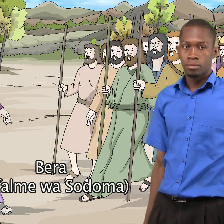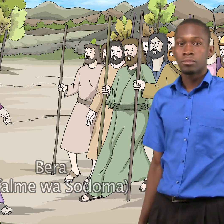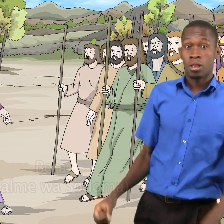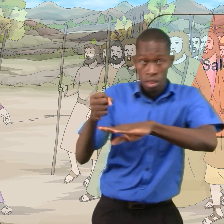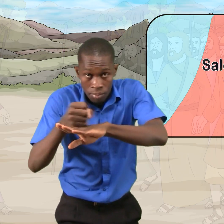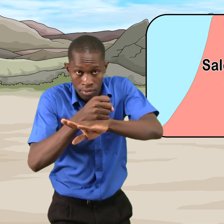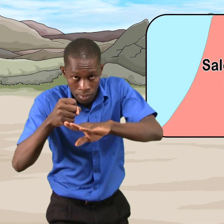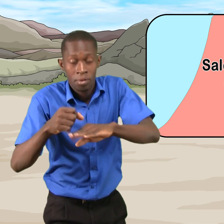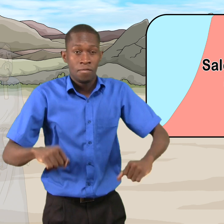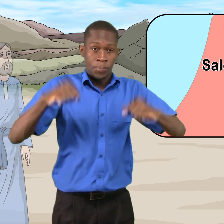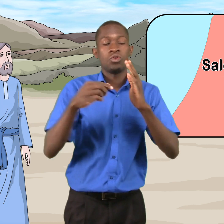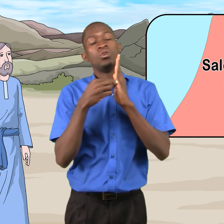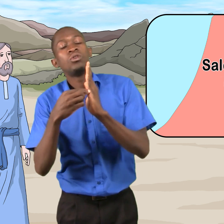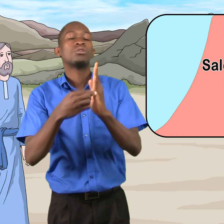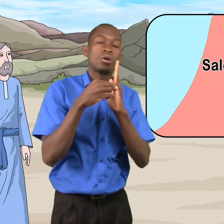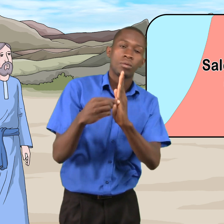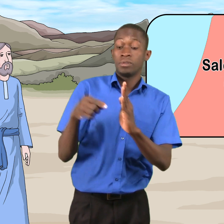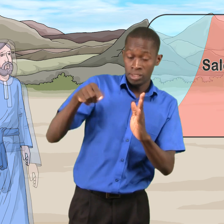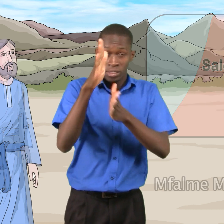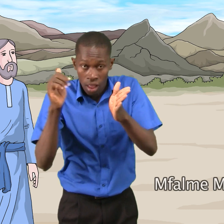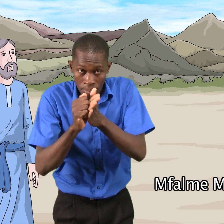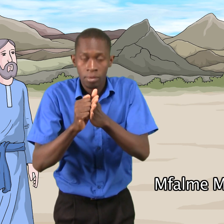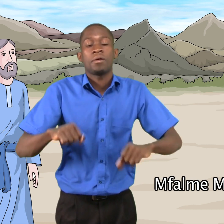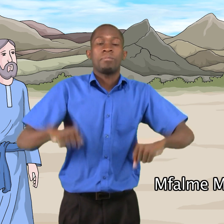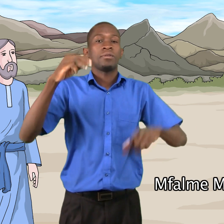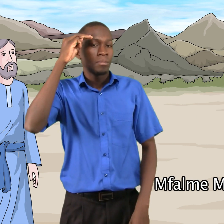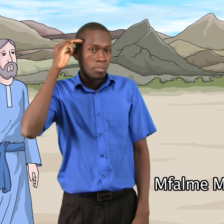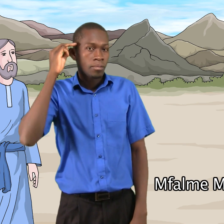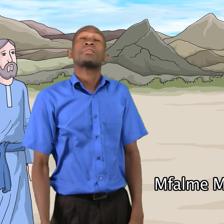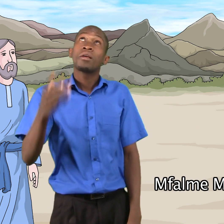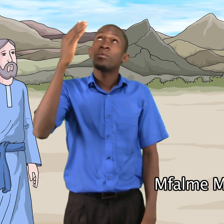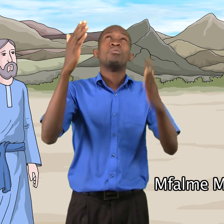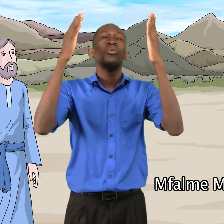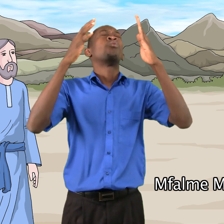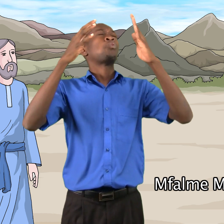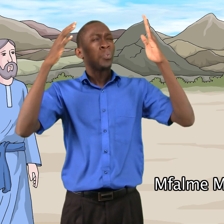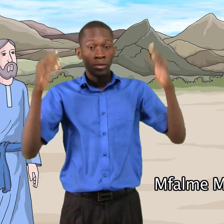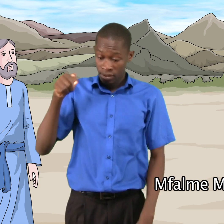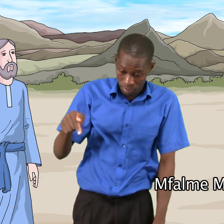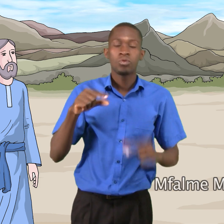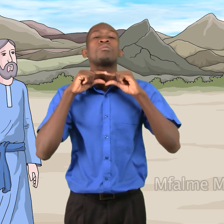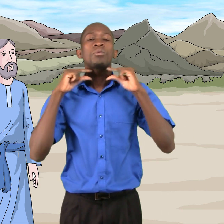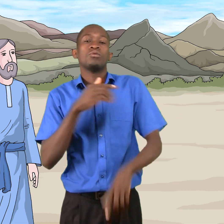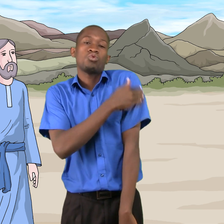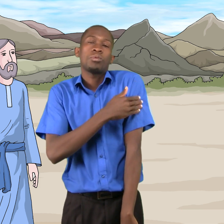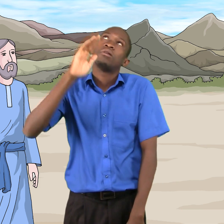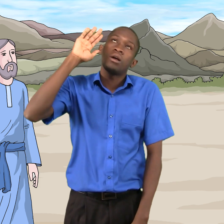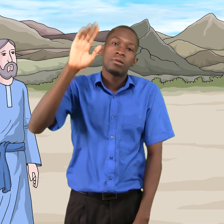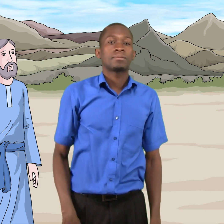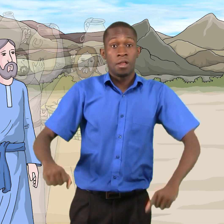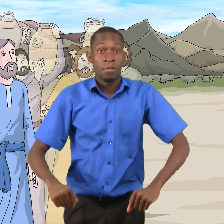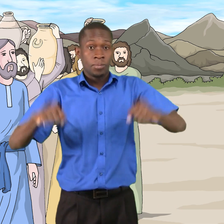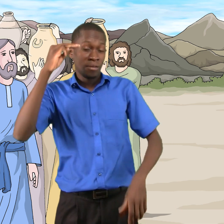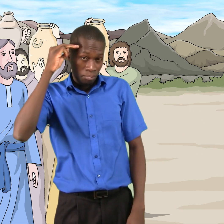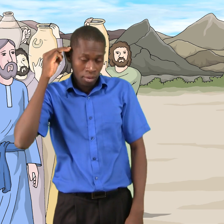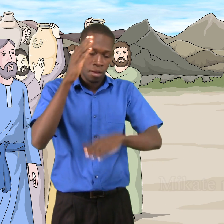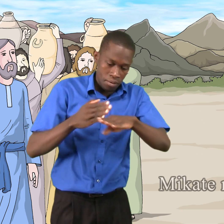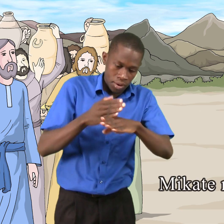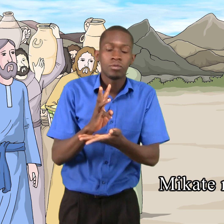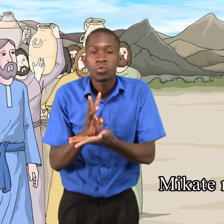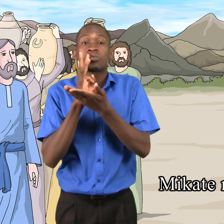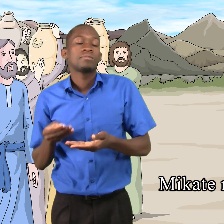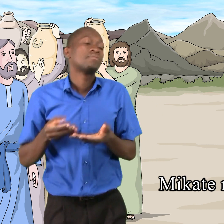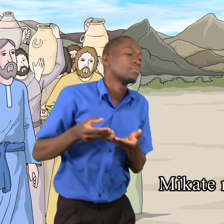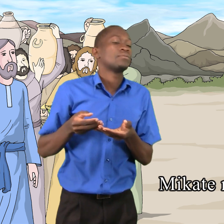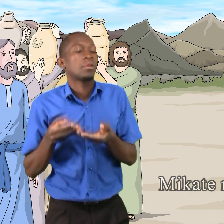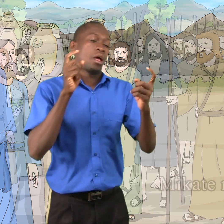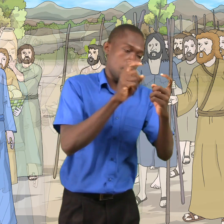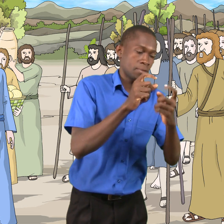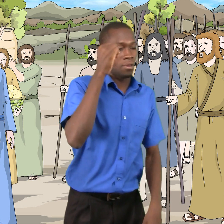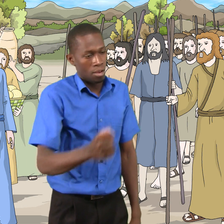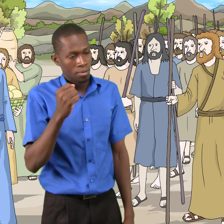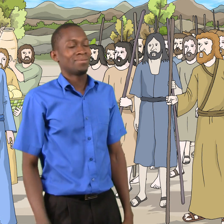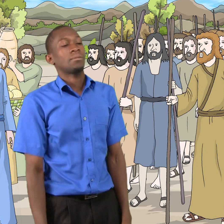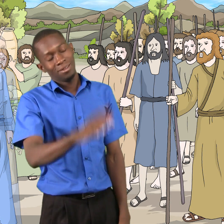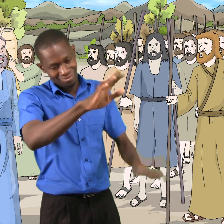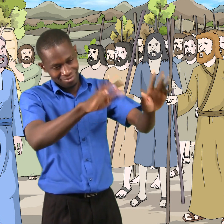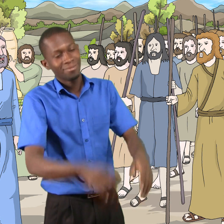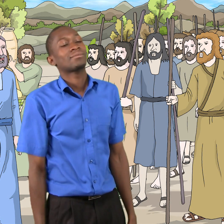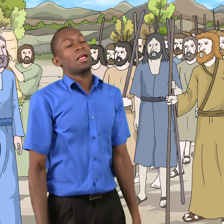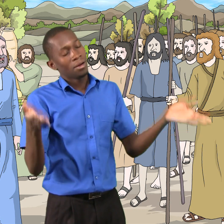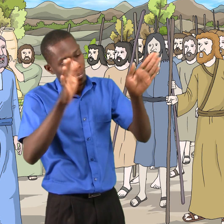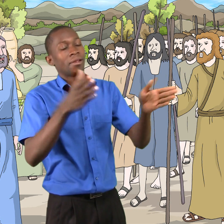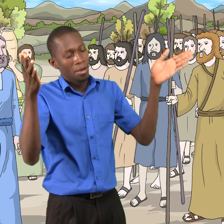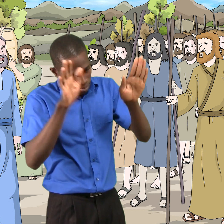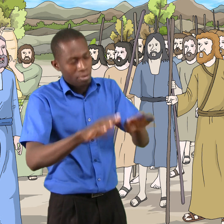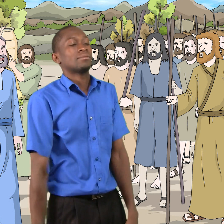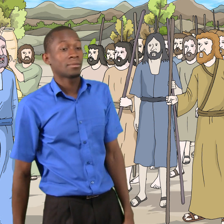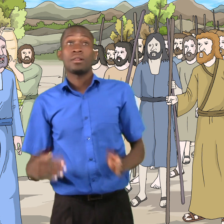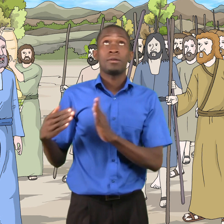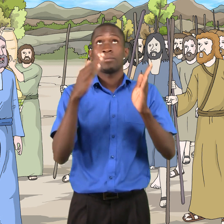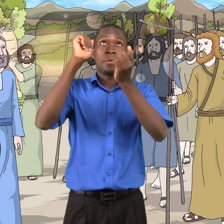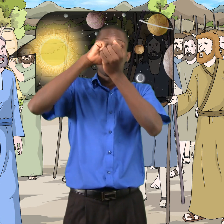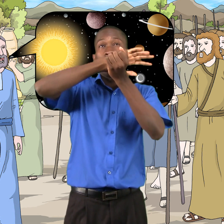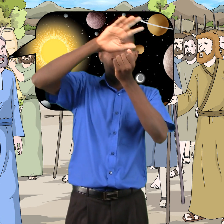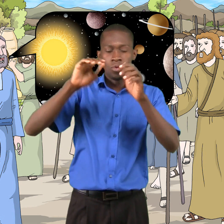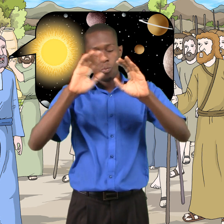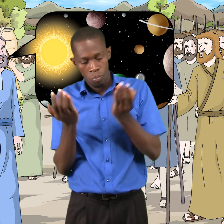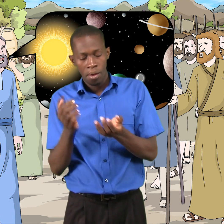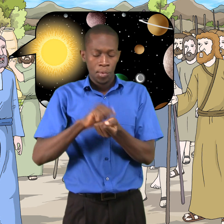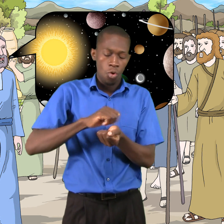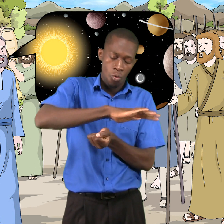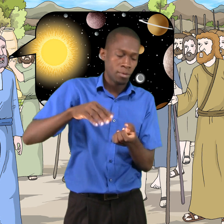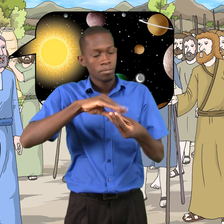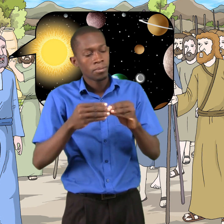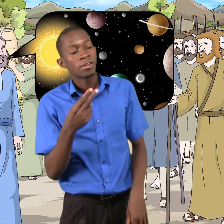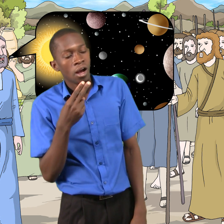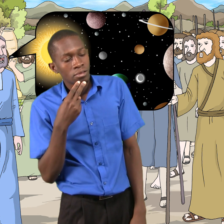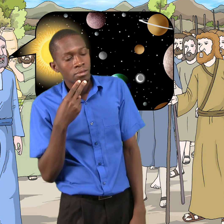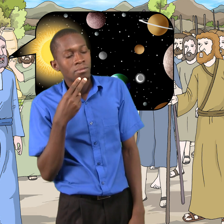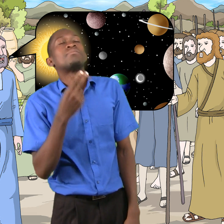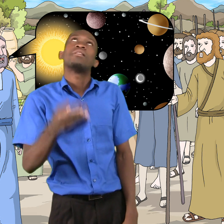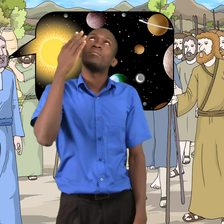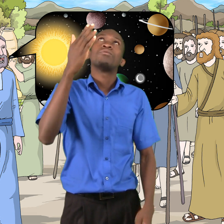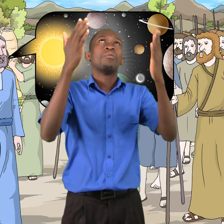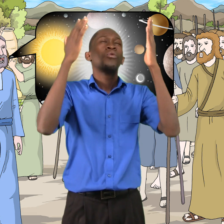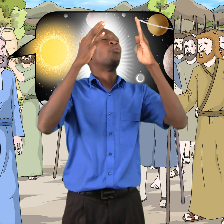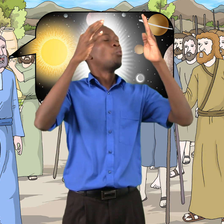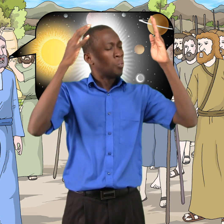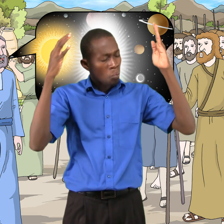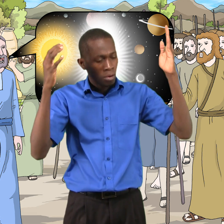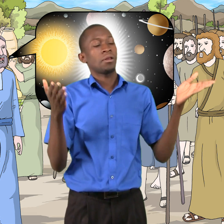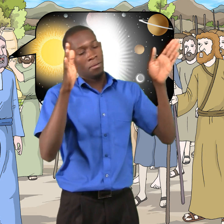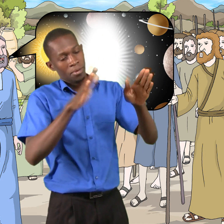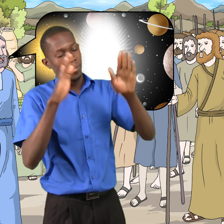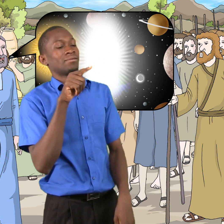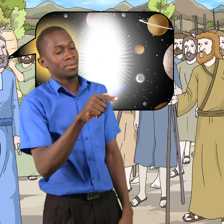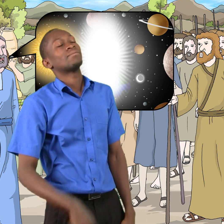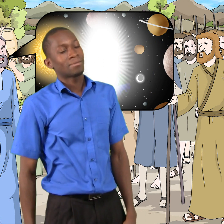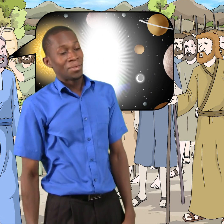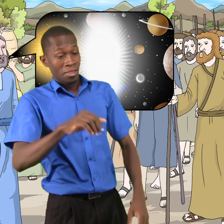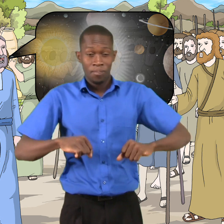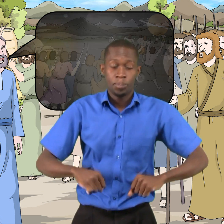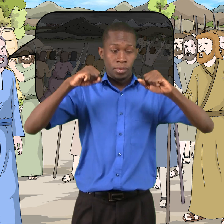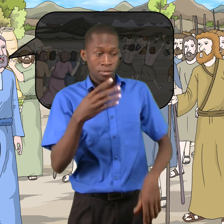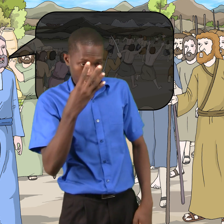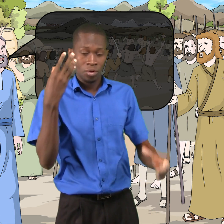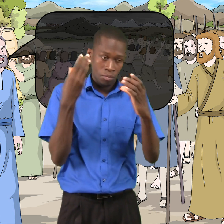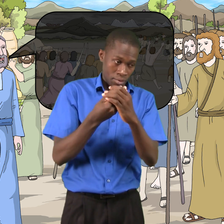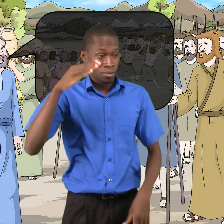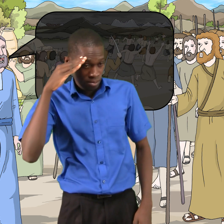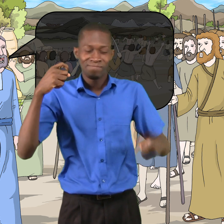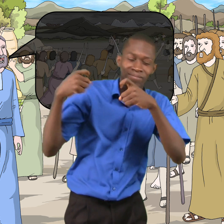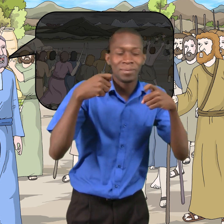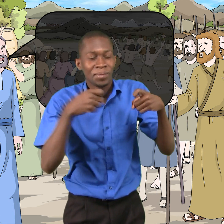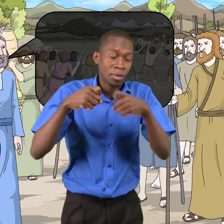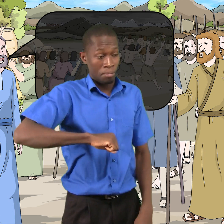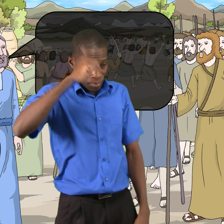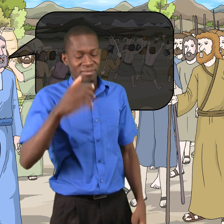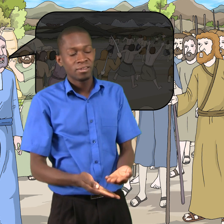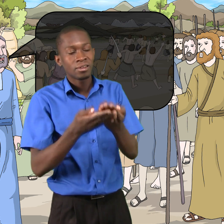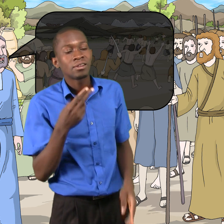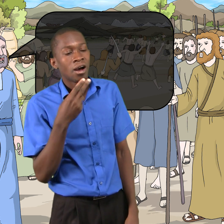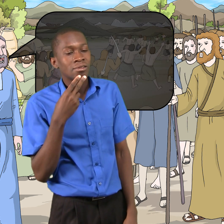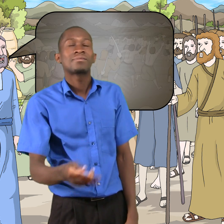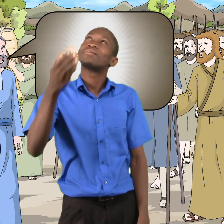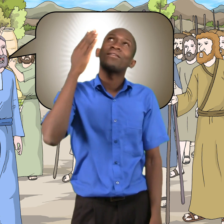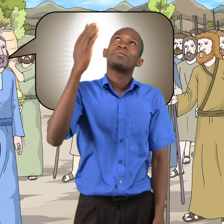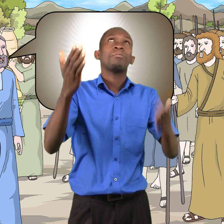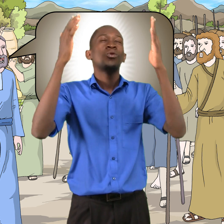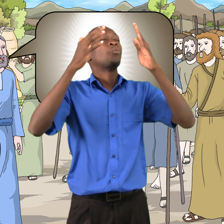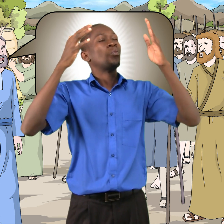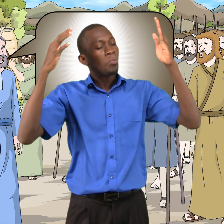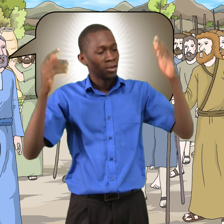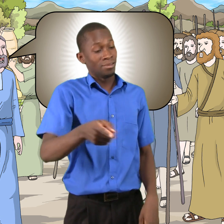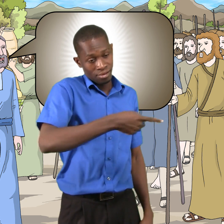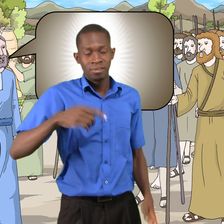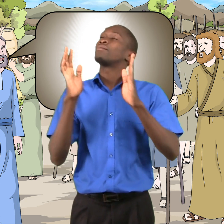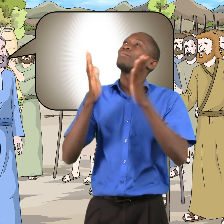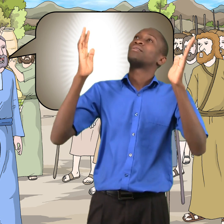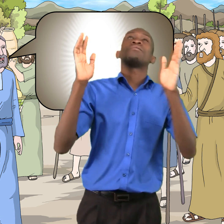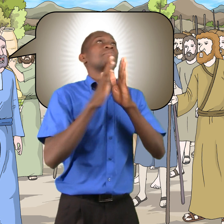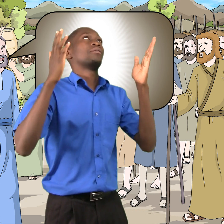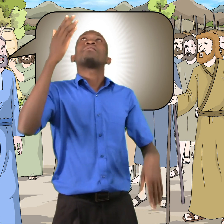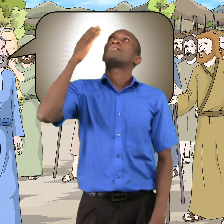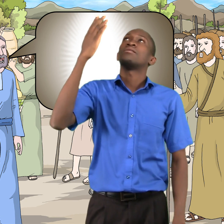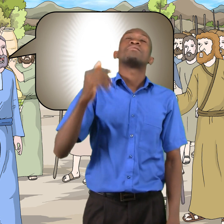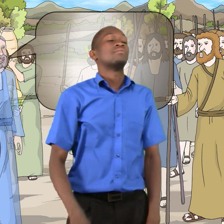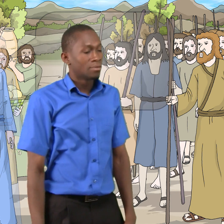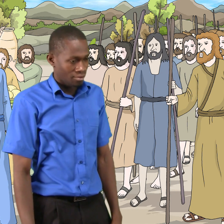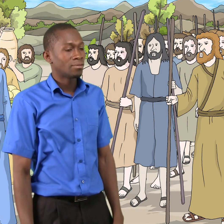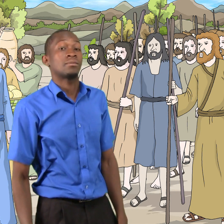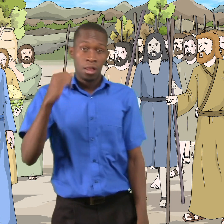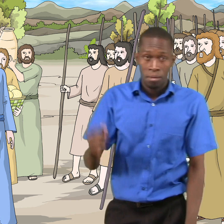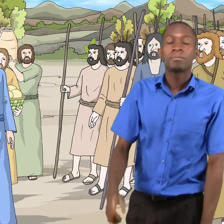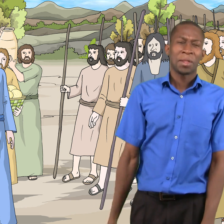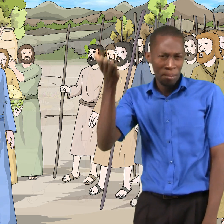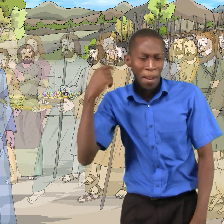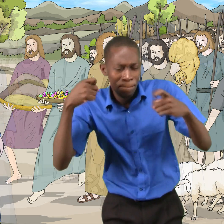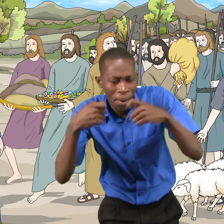Then Melchizedek king of Salem brought out bread and wine—since he was priest of God Most High — and he blessed Abram and said: “Blessed be Abram by God Most High, Creator of heaven and earth, and blessed be God Most High, who has delivered your enemies into your hand.”